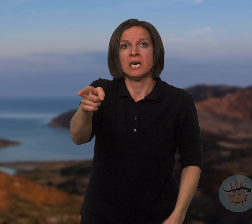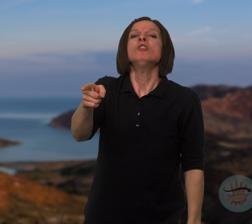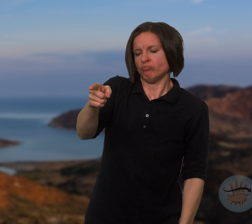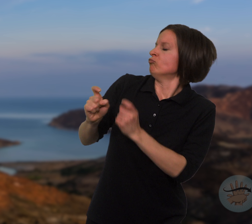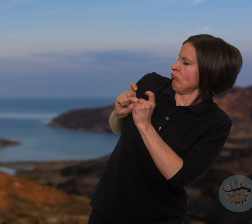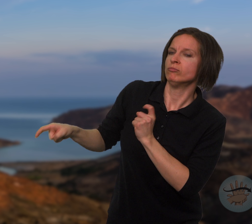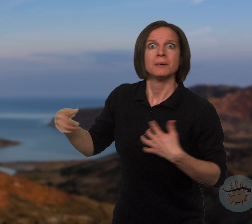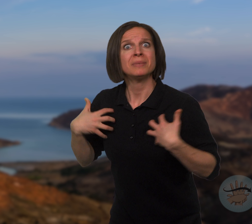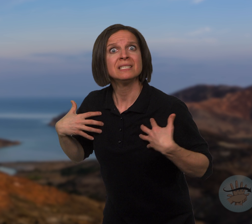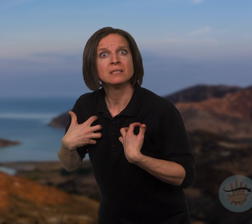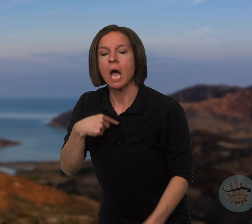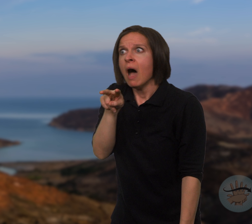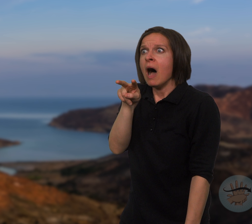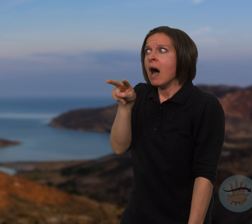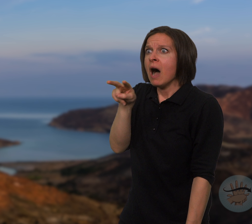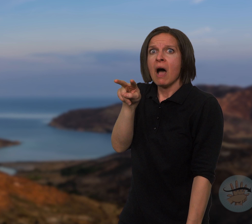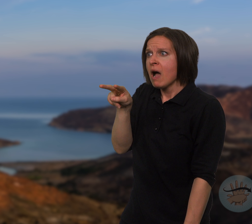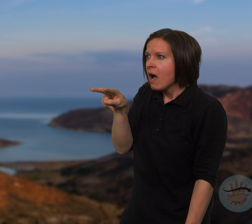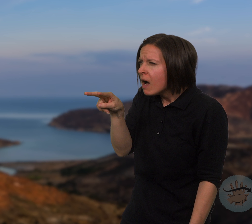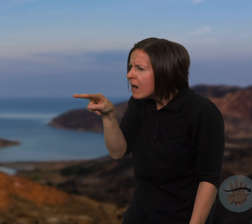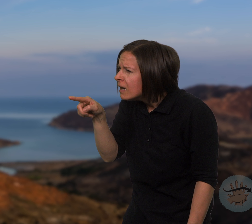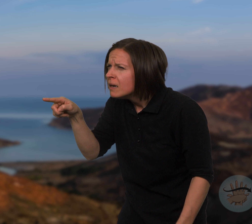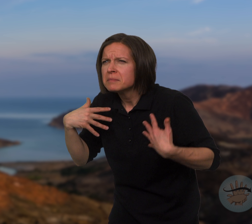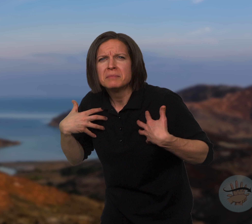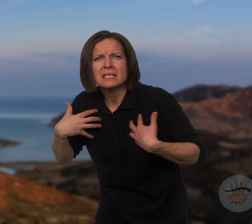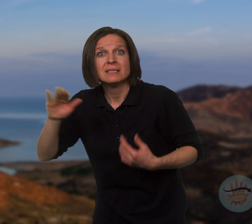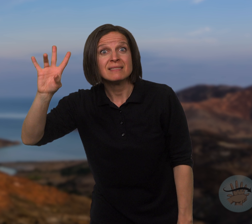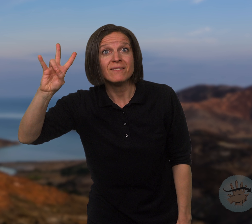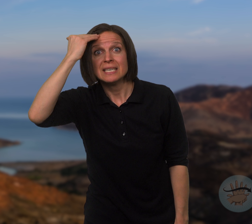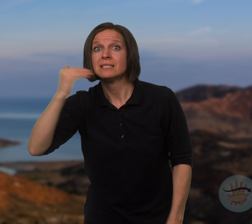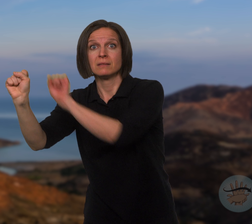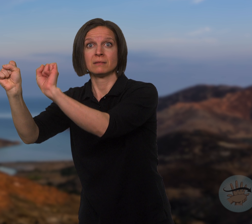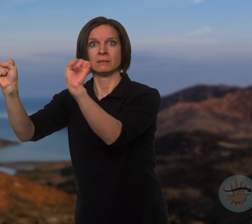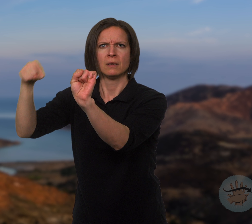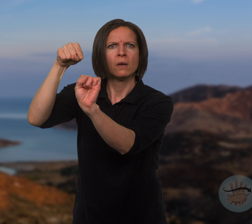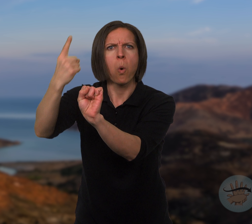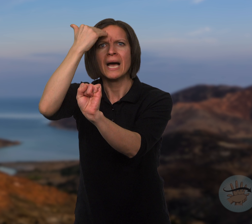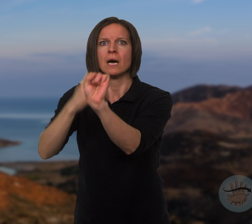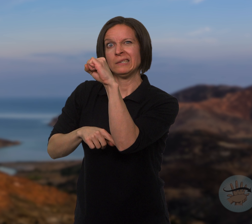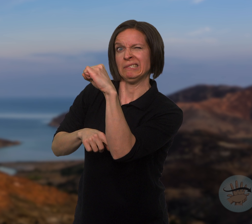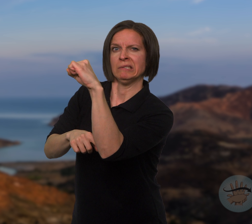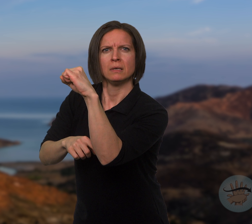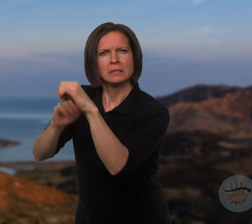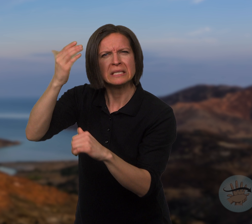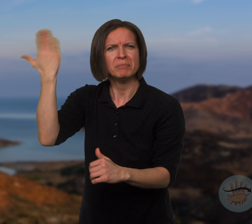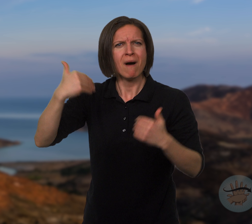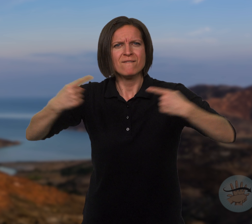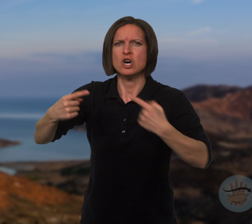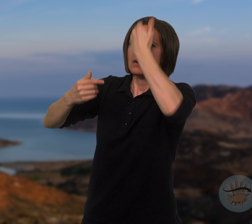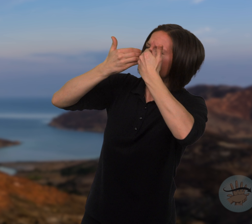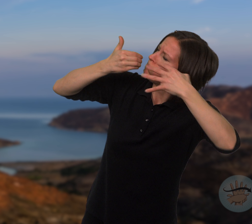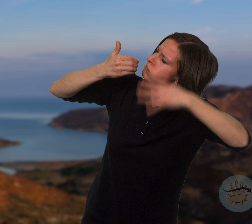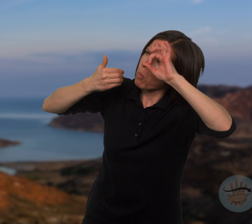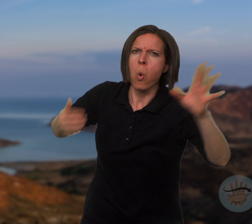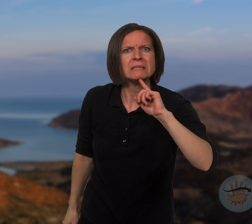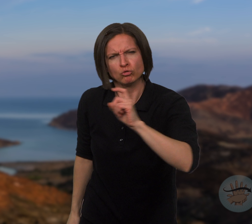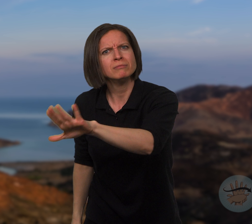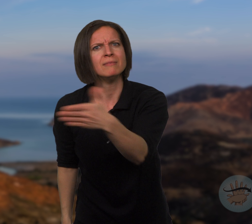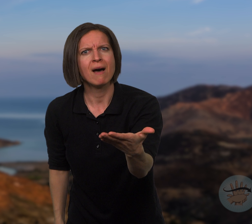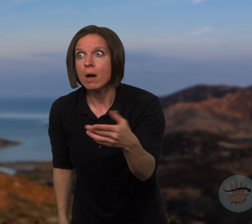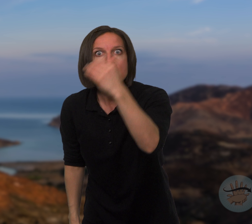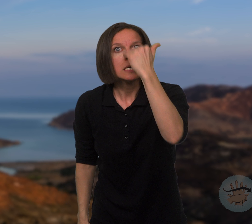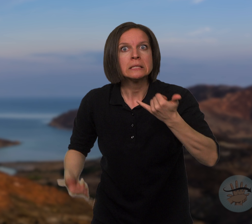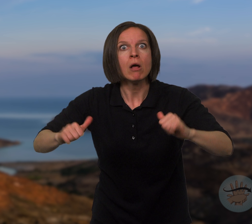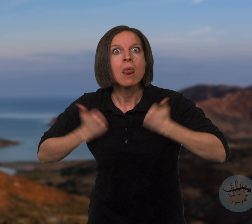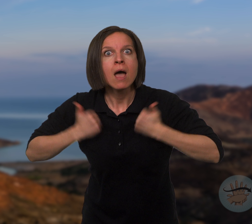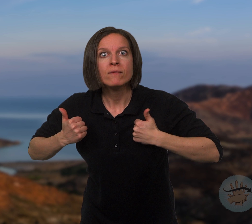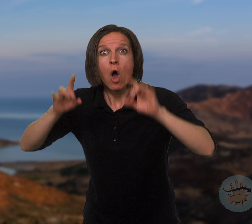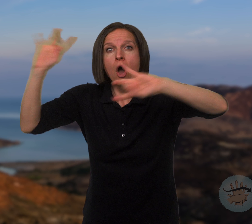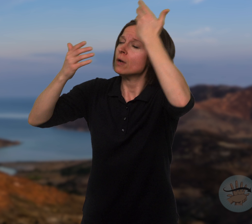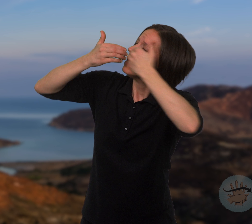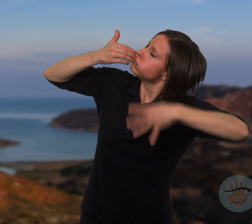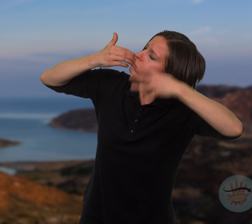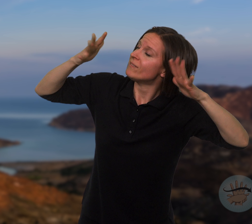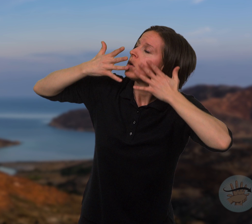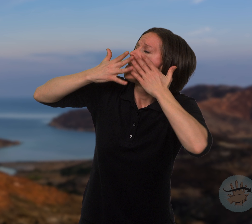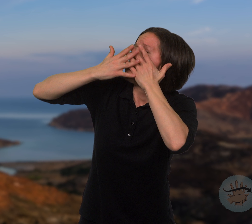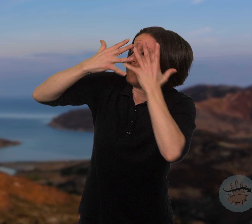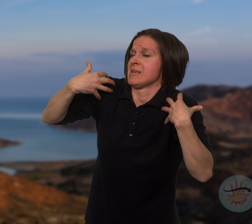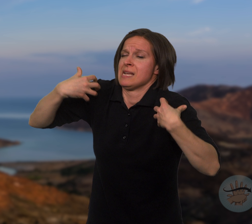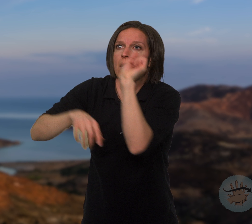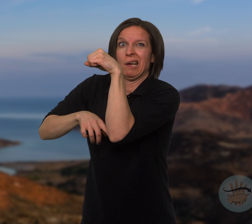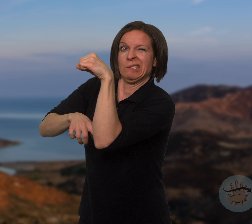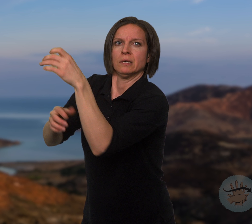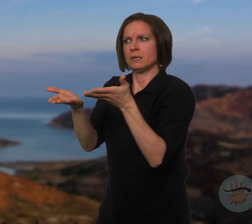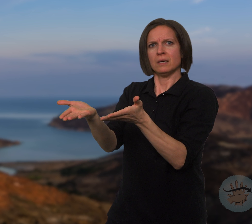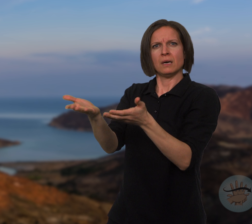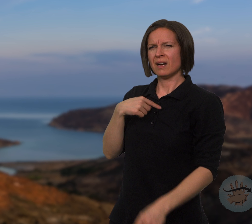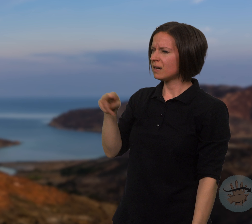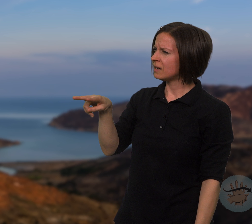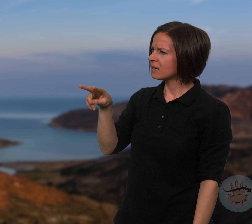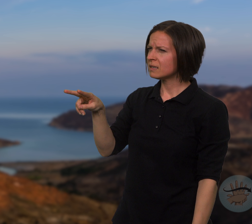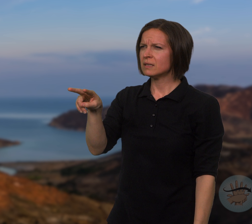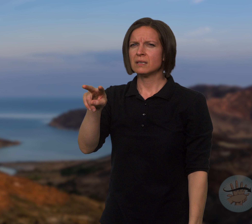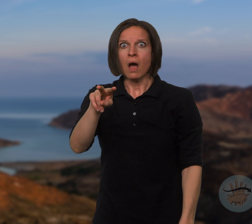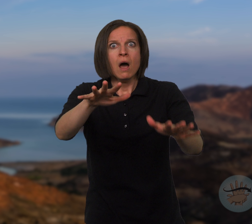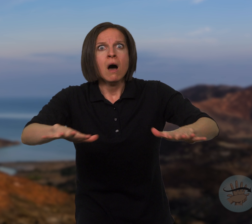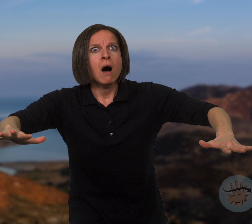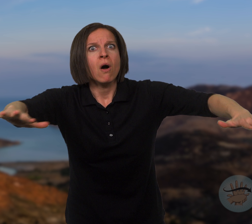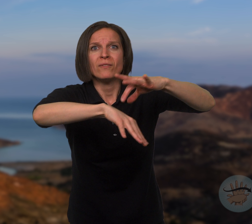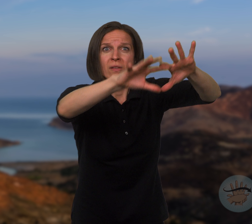But the mortal wound was healed, and the whole world marveled and followed the beast.